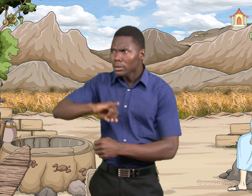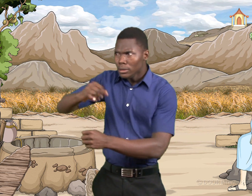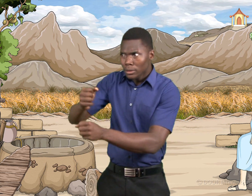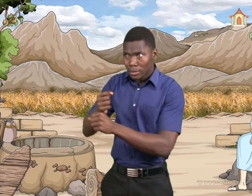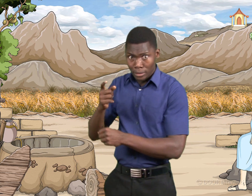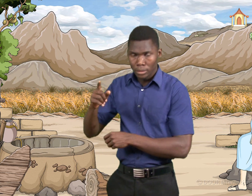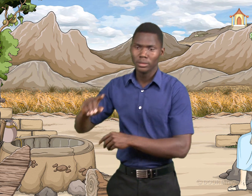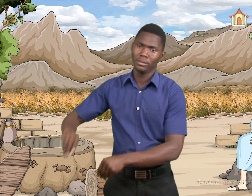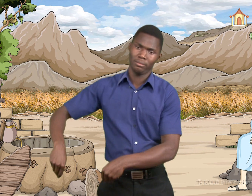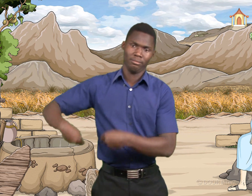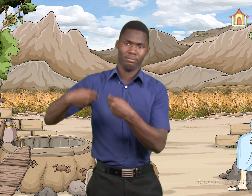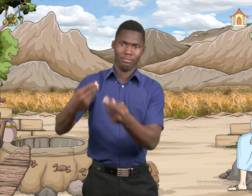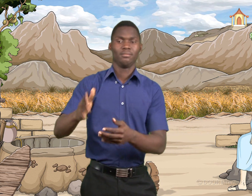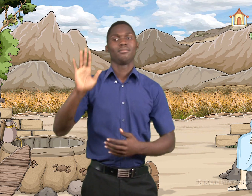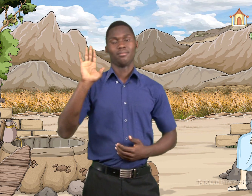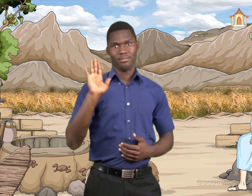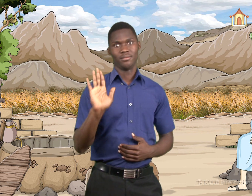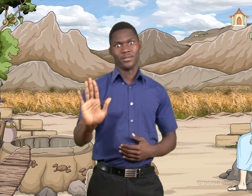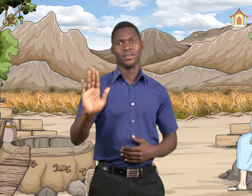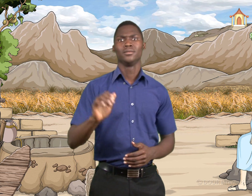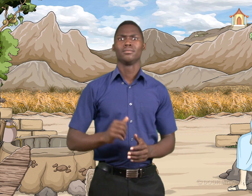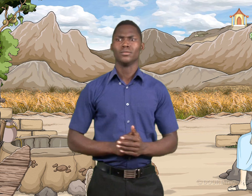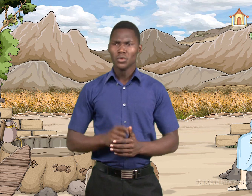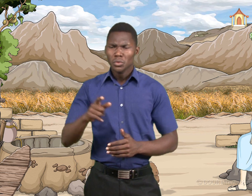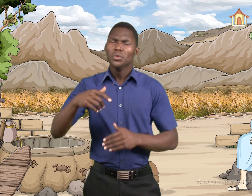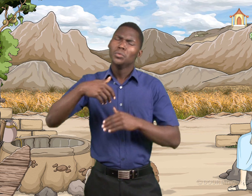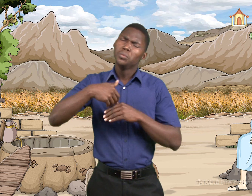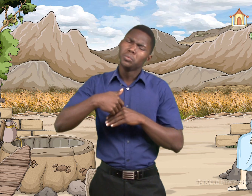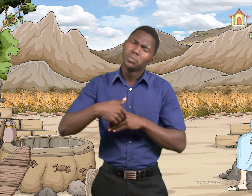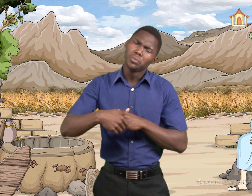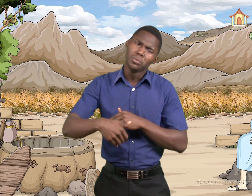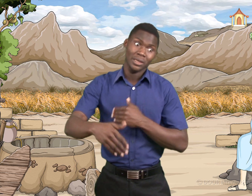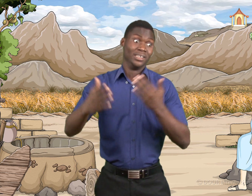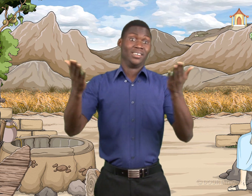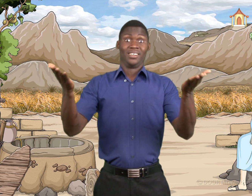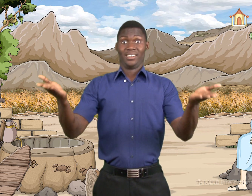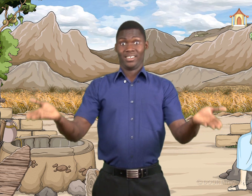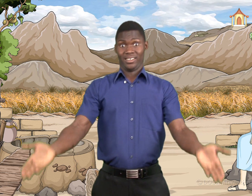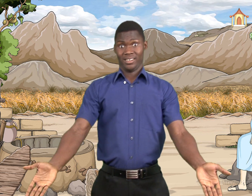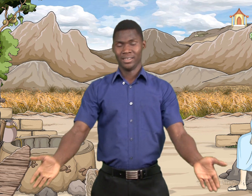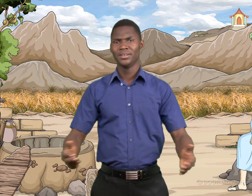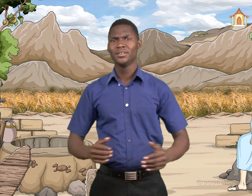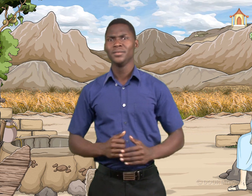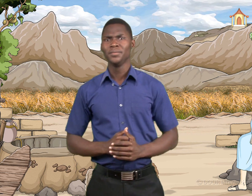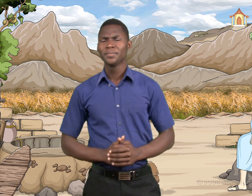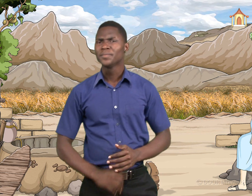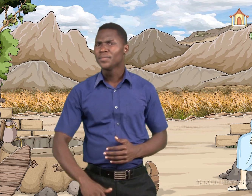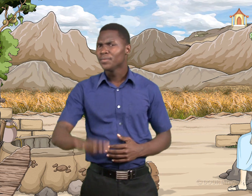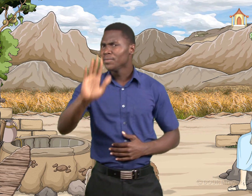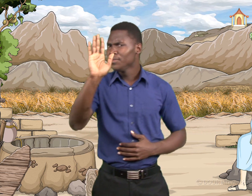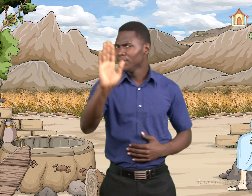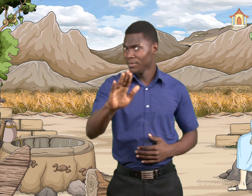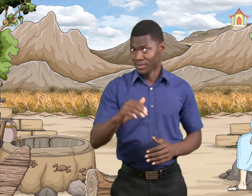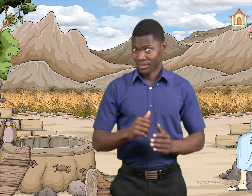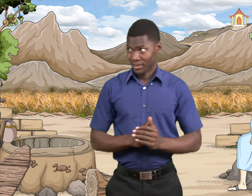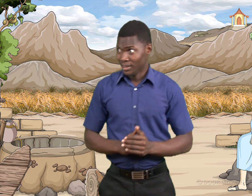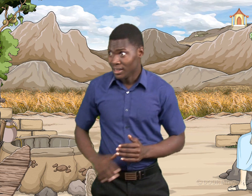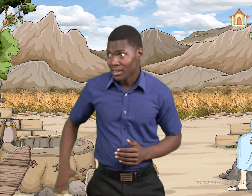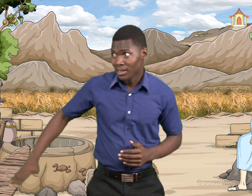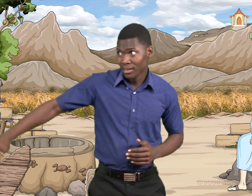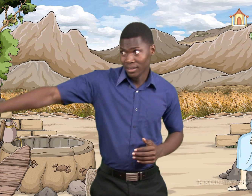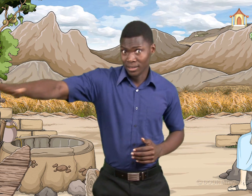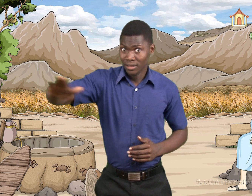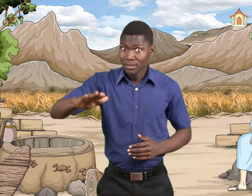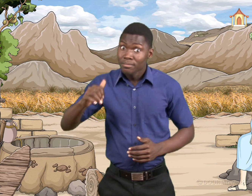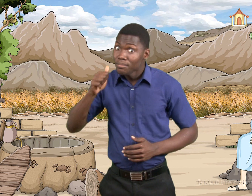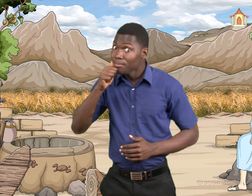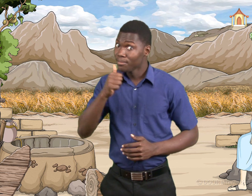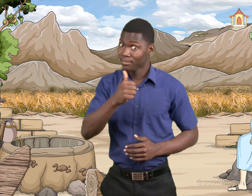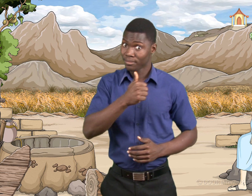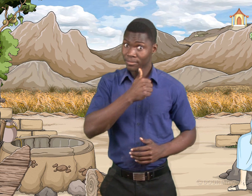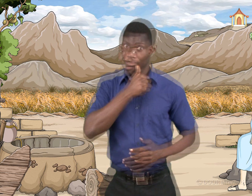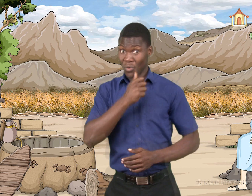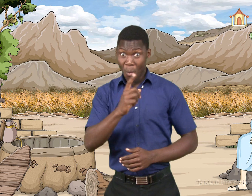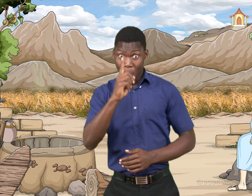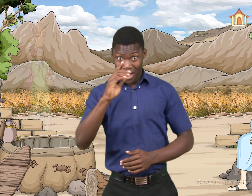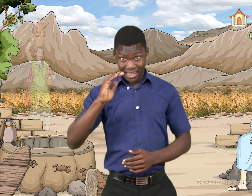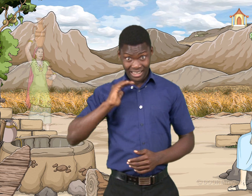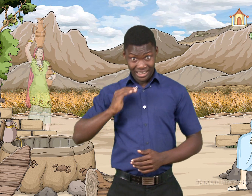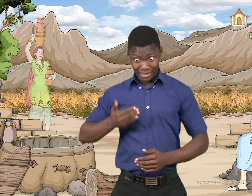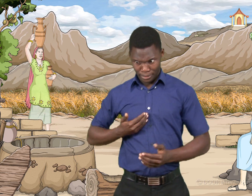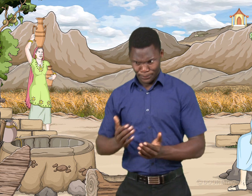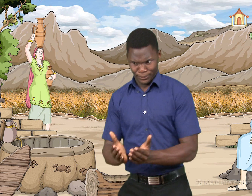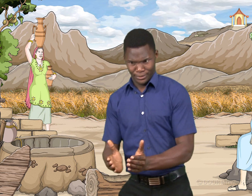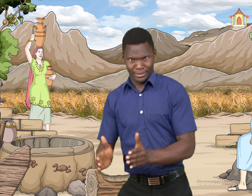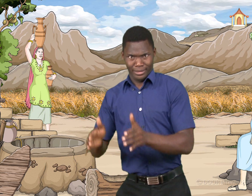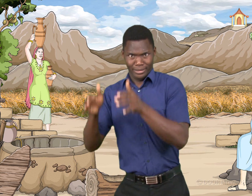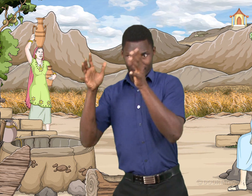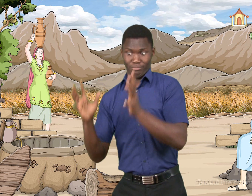It was about the sixth hour.